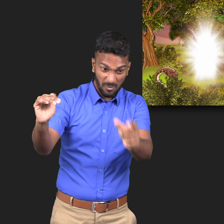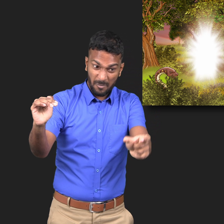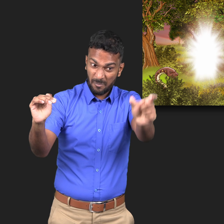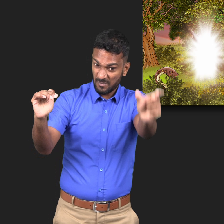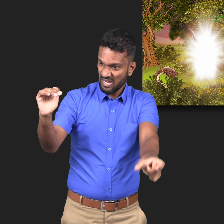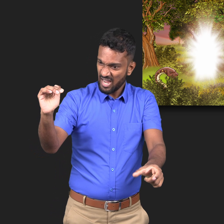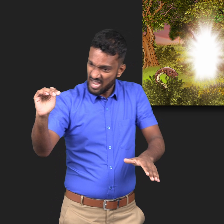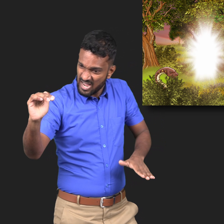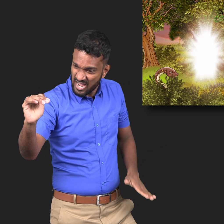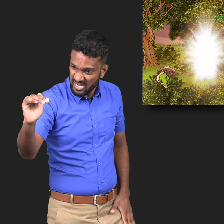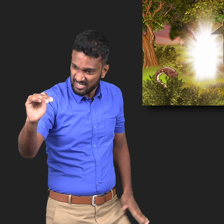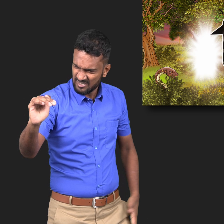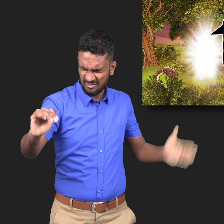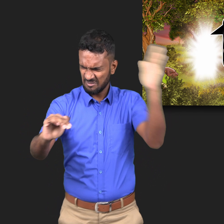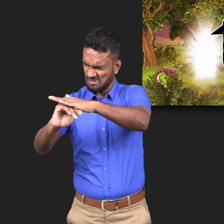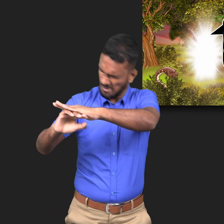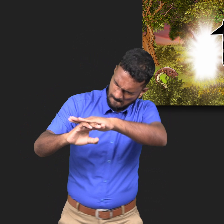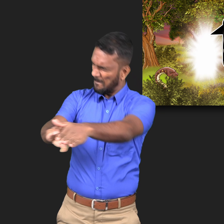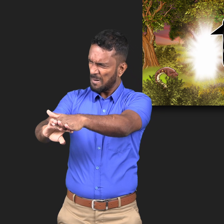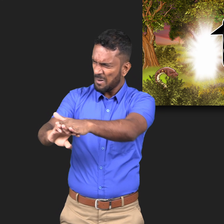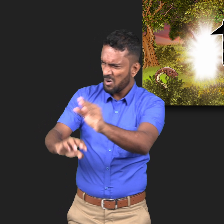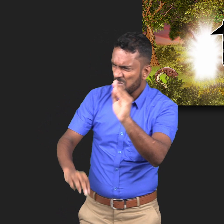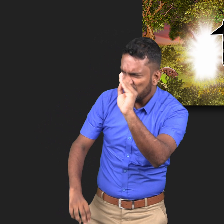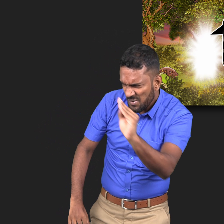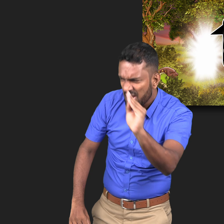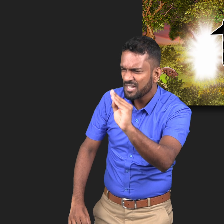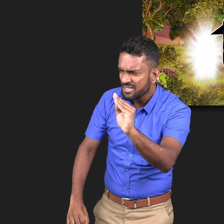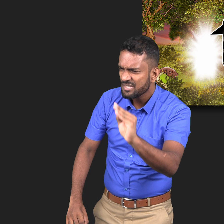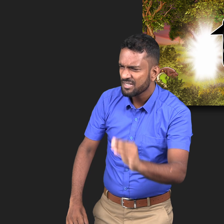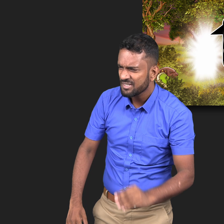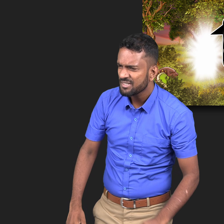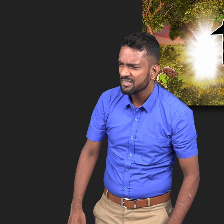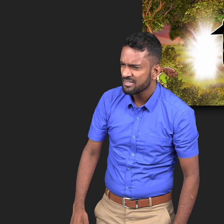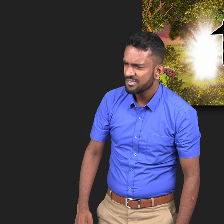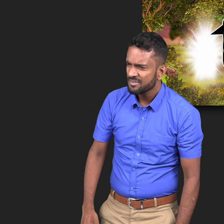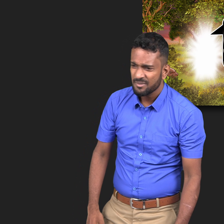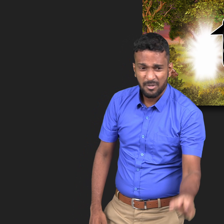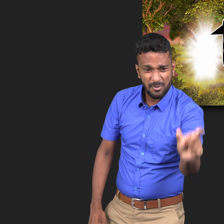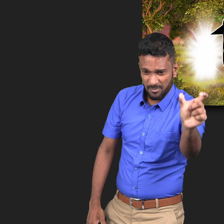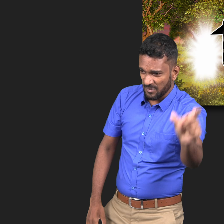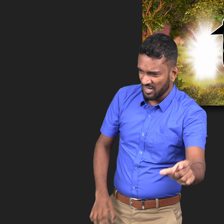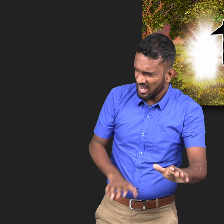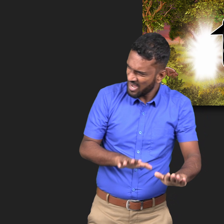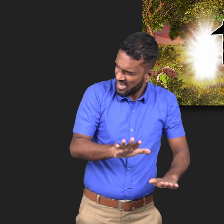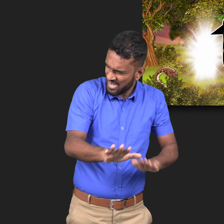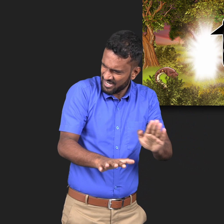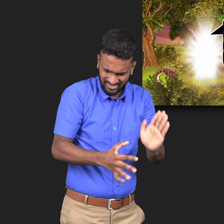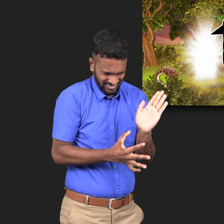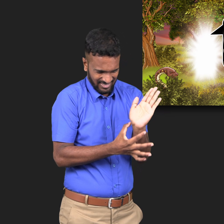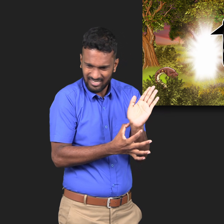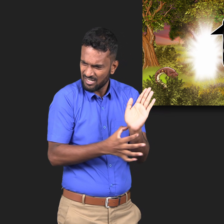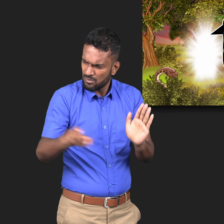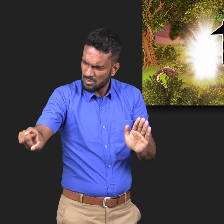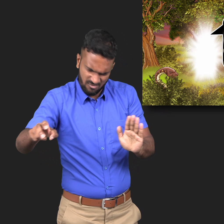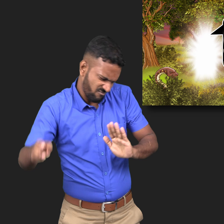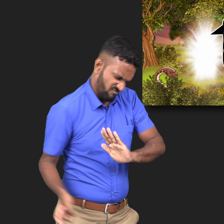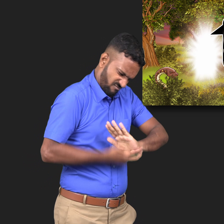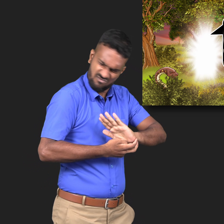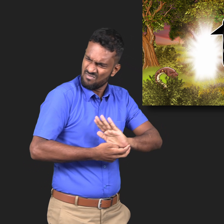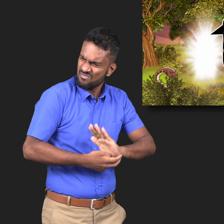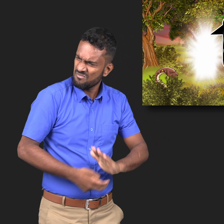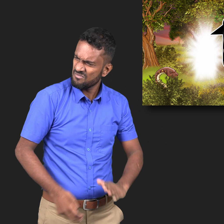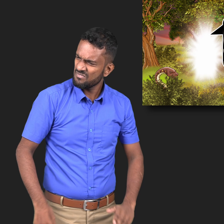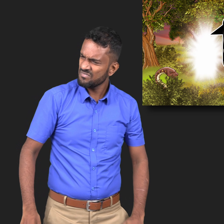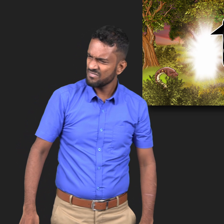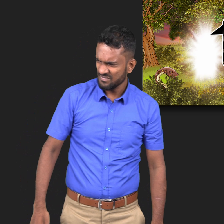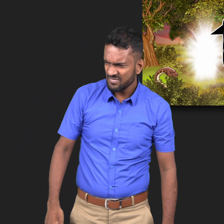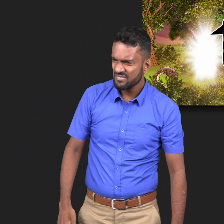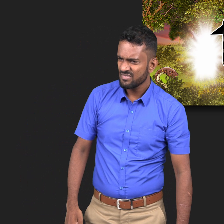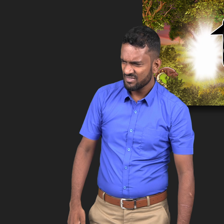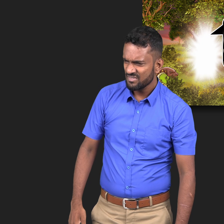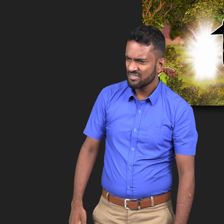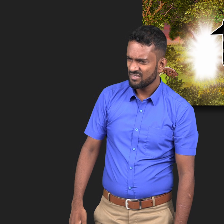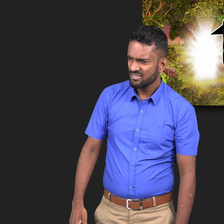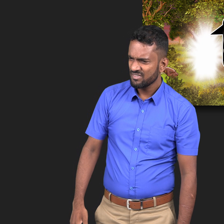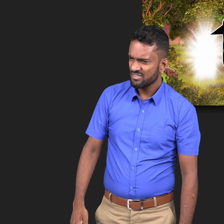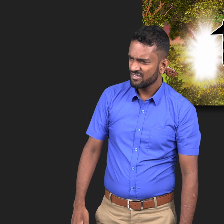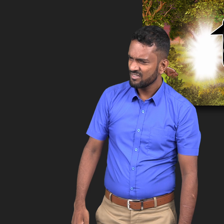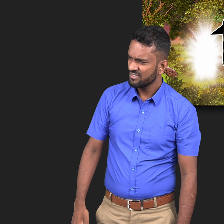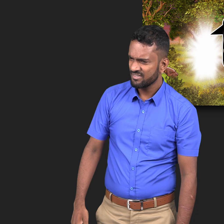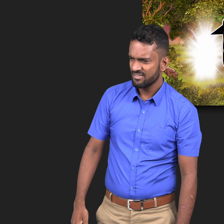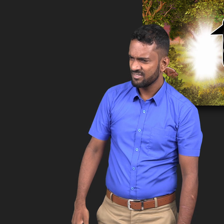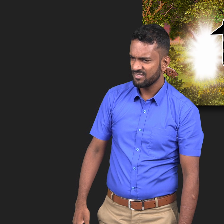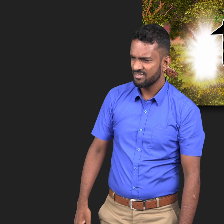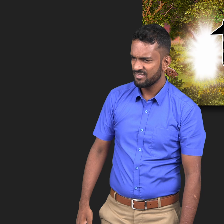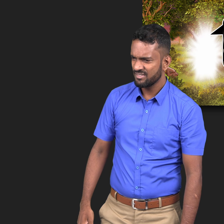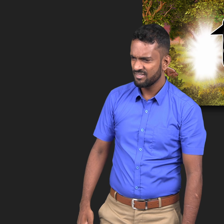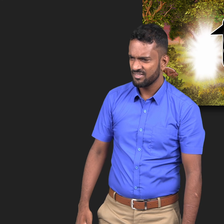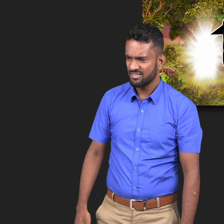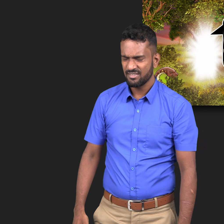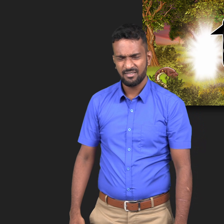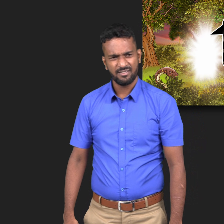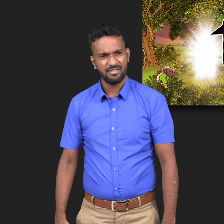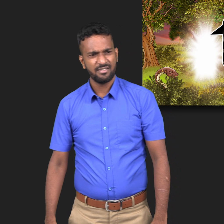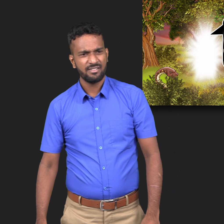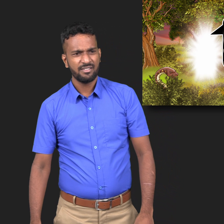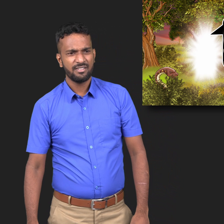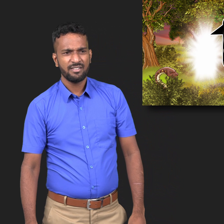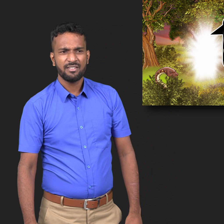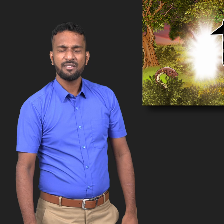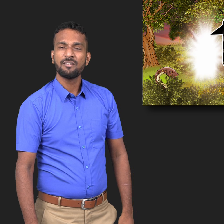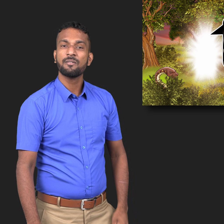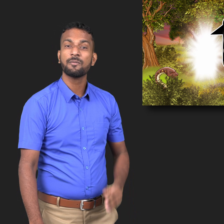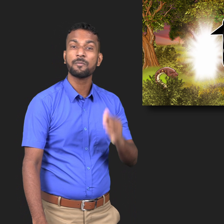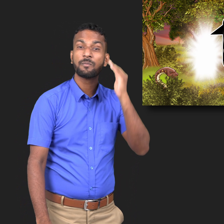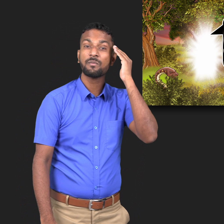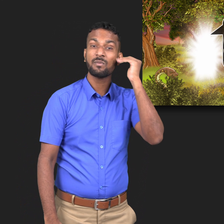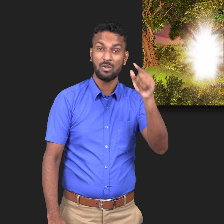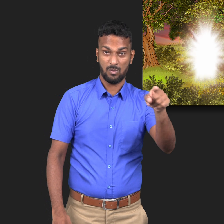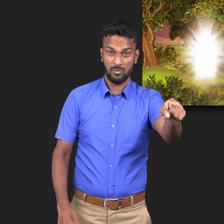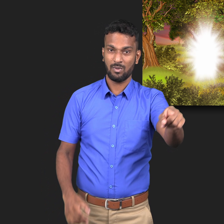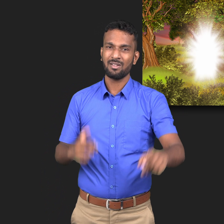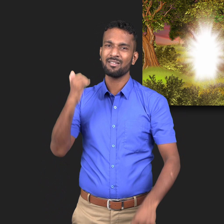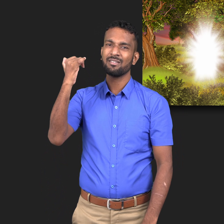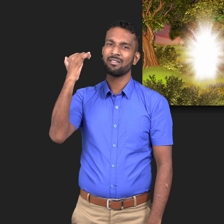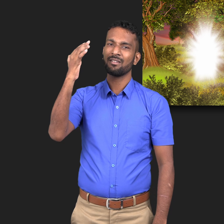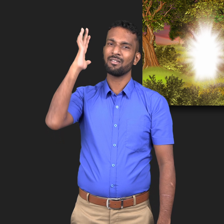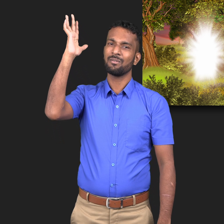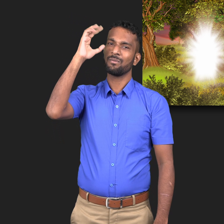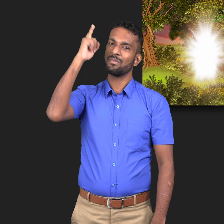He will crush your head, and you will strike his heel.”